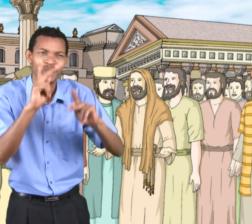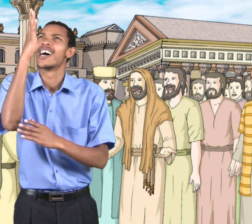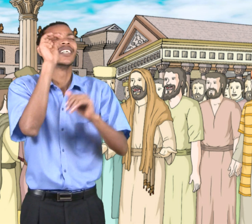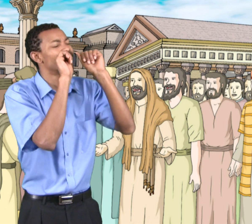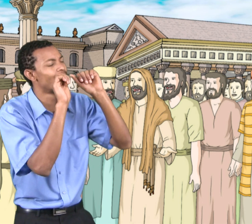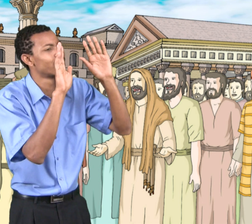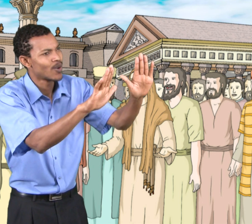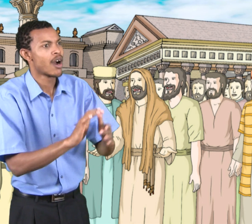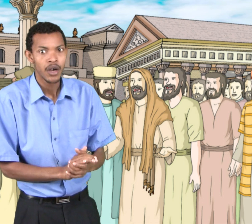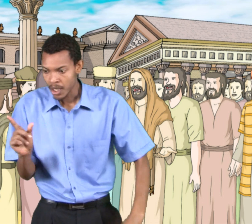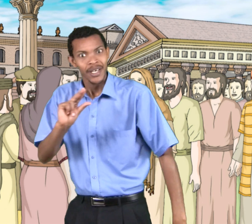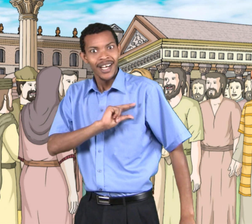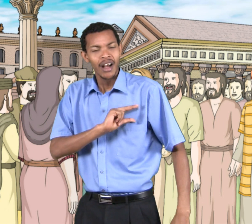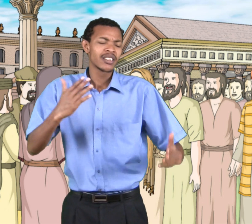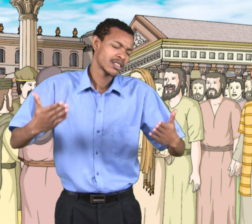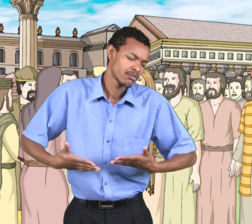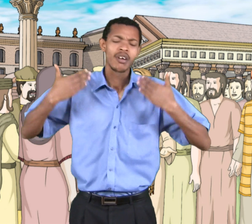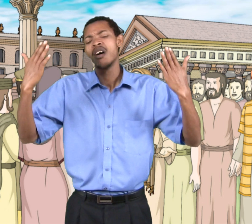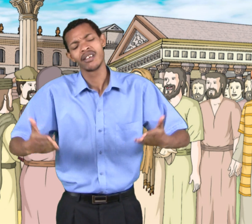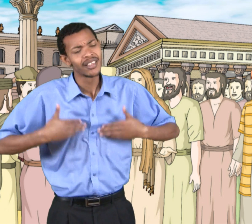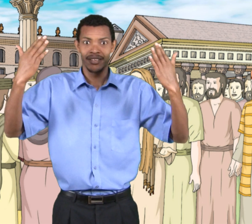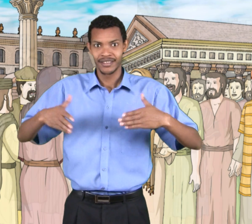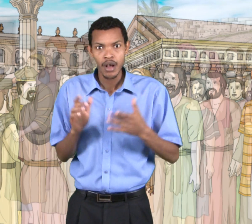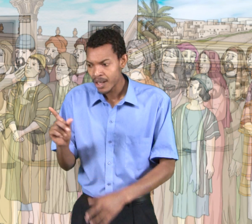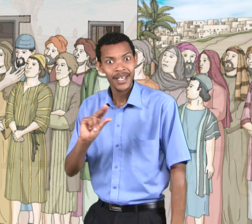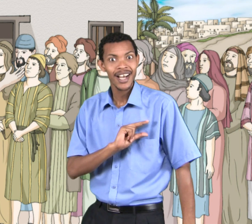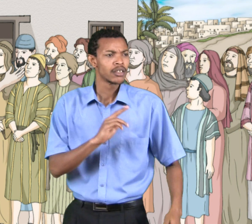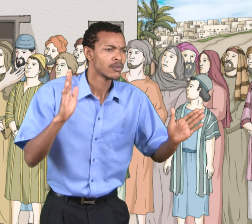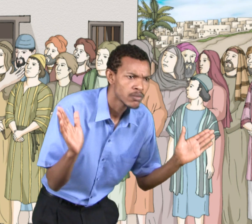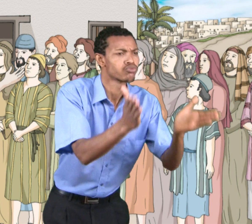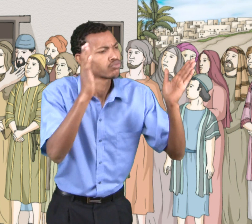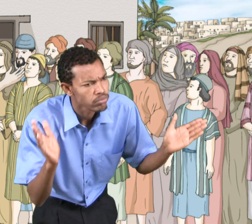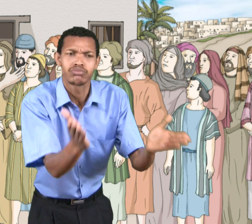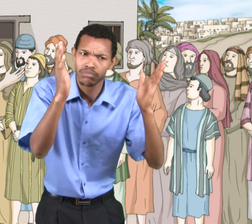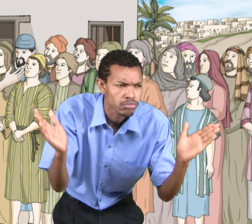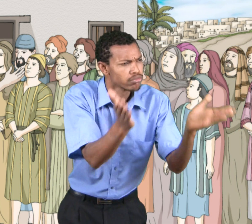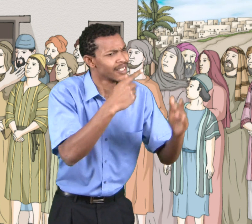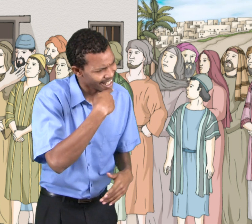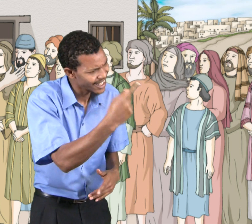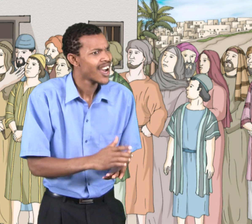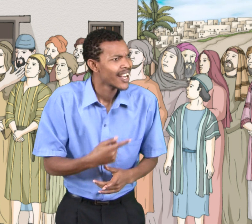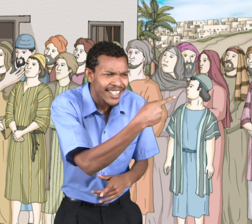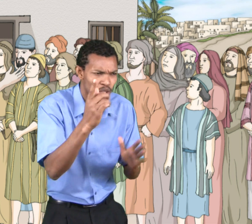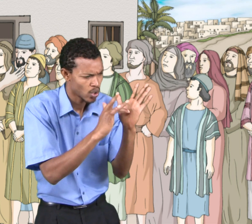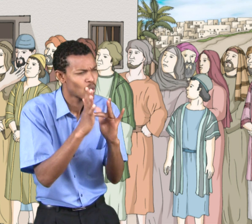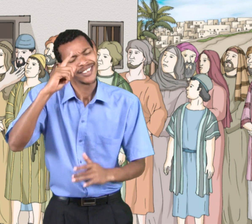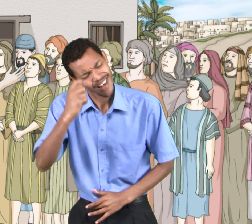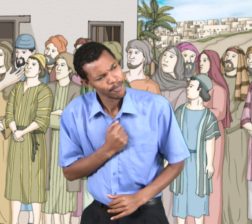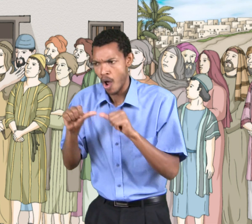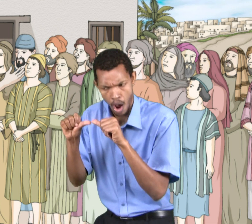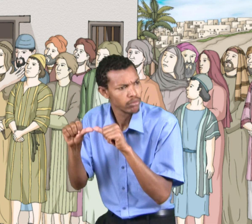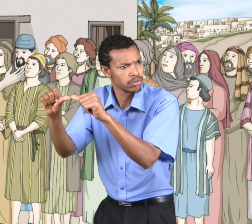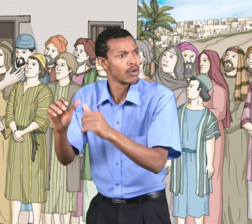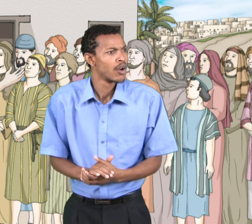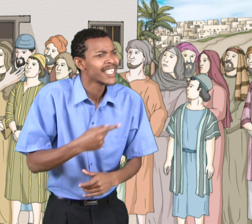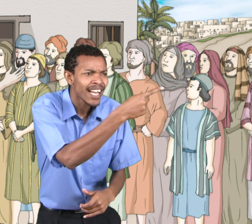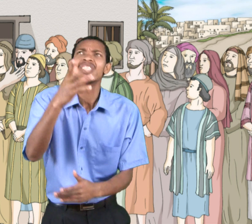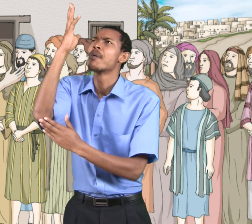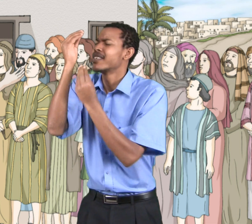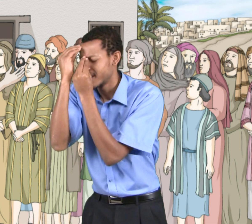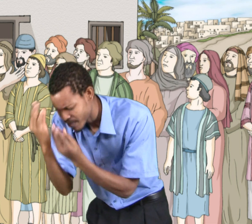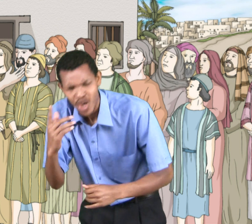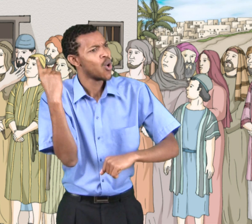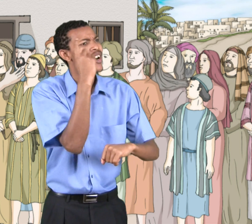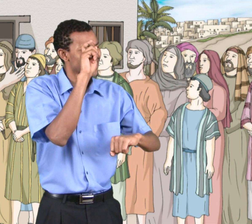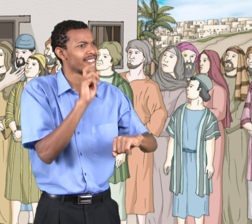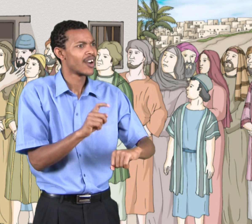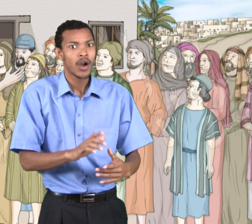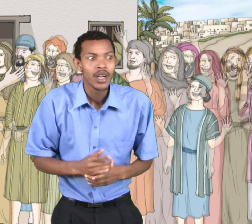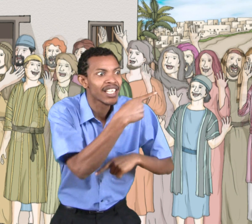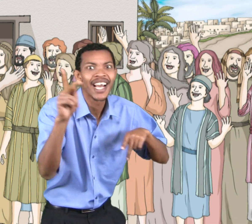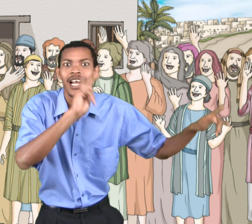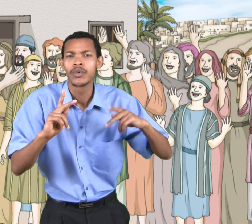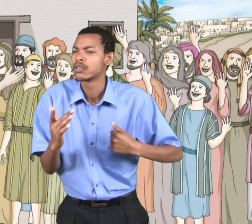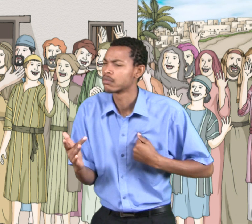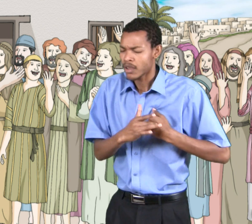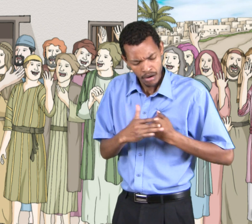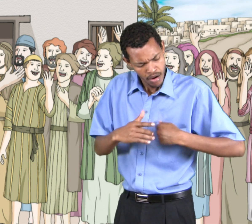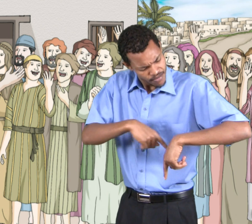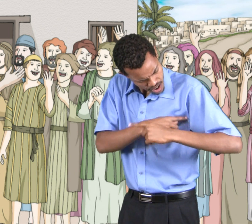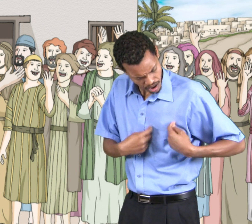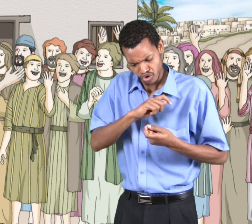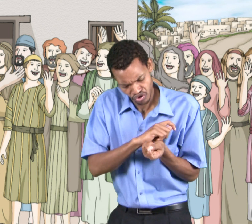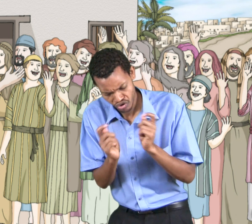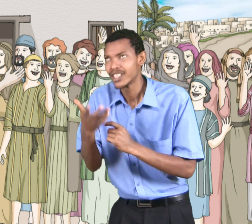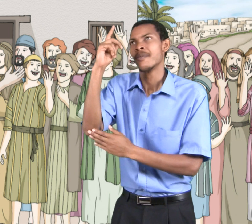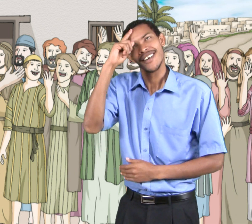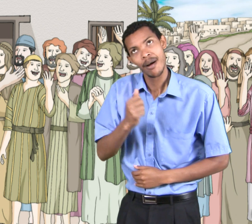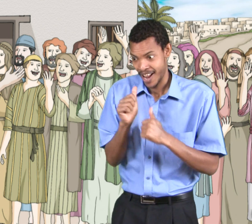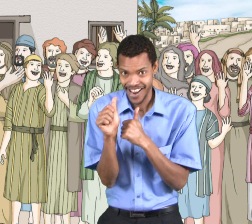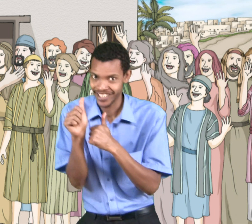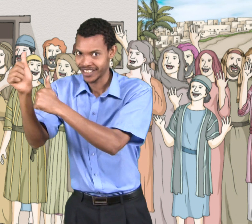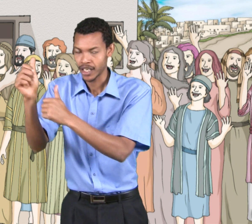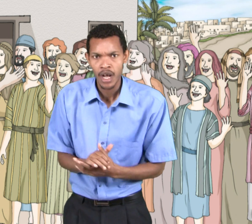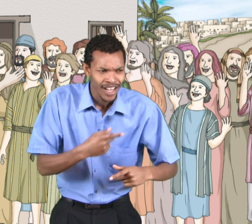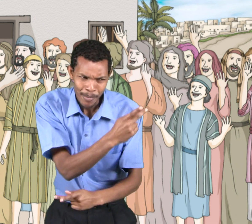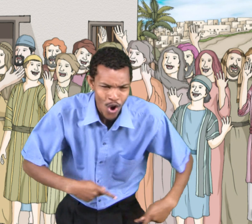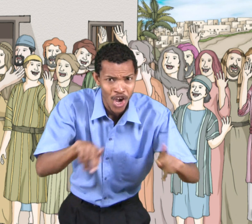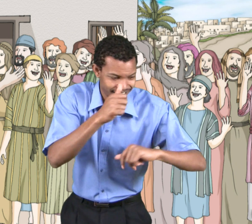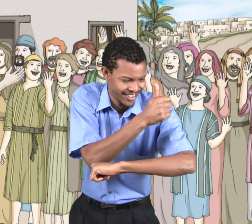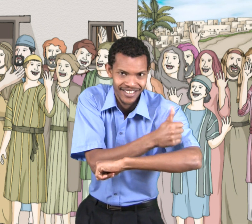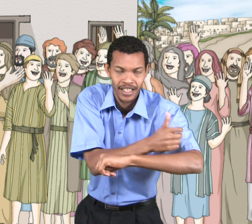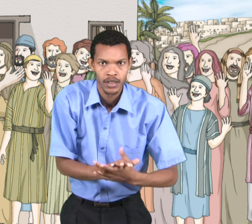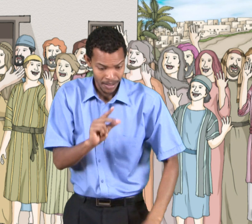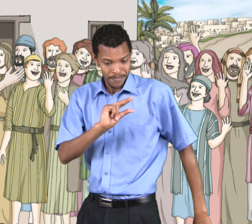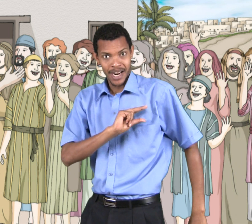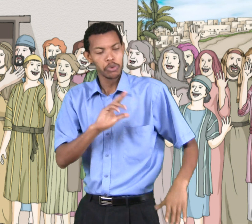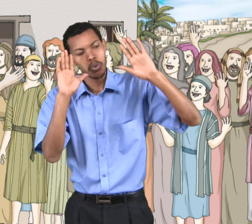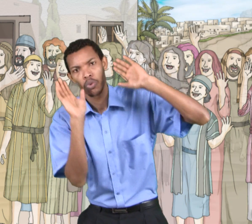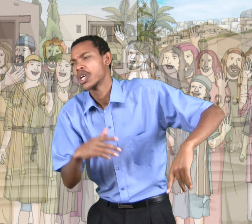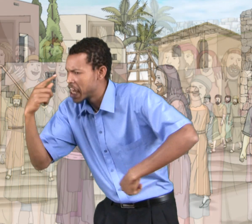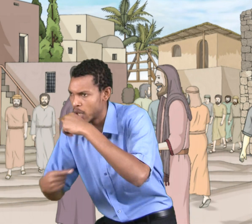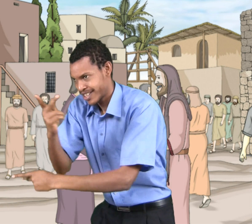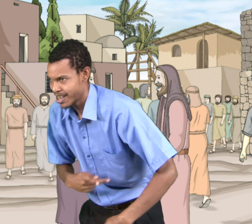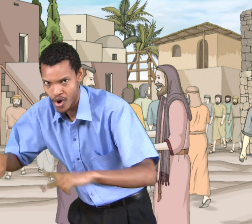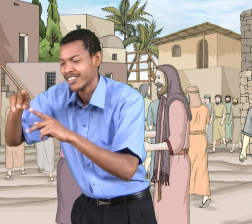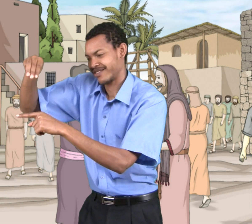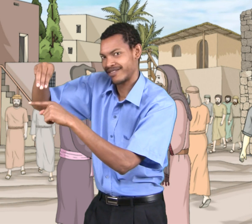Barnabas was a good man, full of the Holy Spirit and faith, and a great number of people were brought to the Lord.